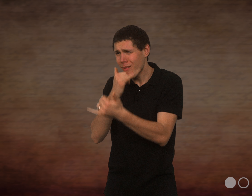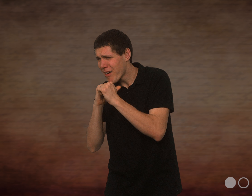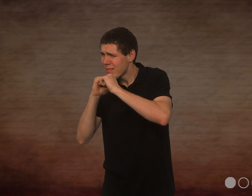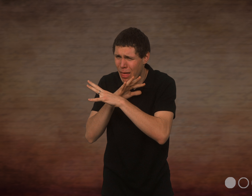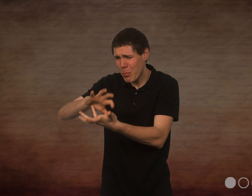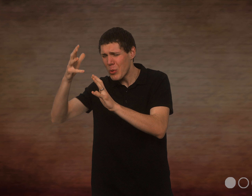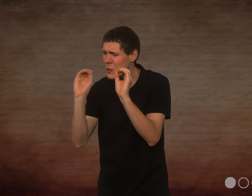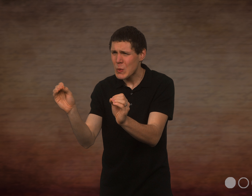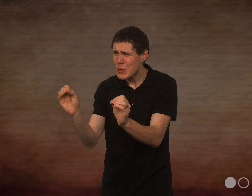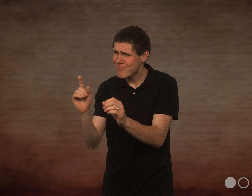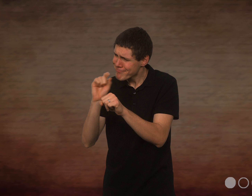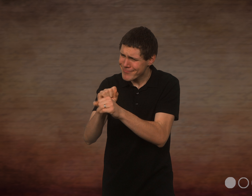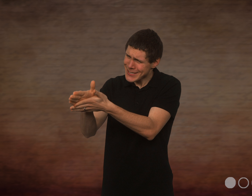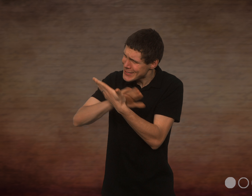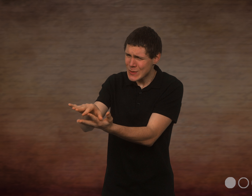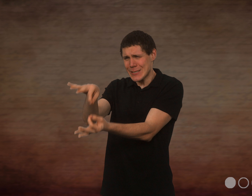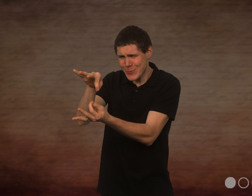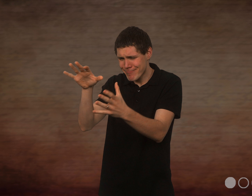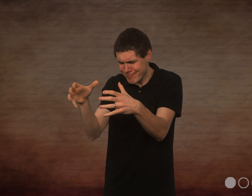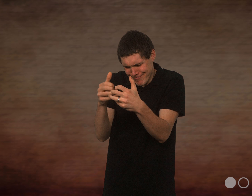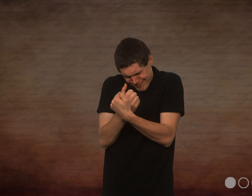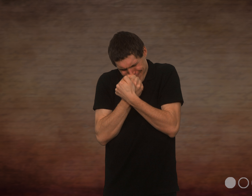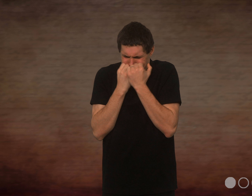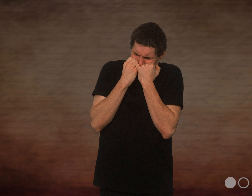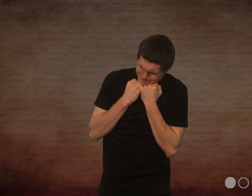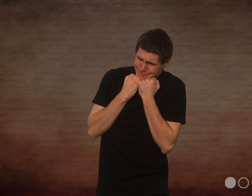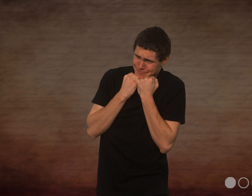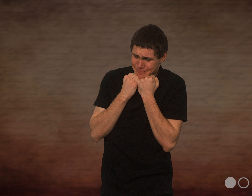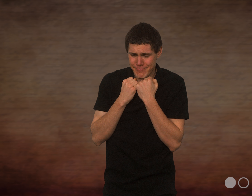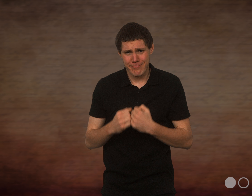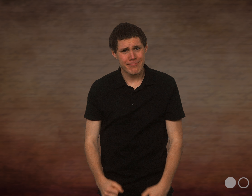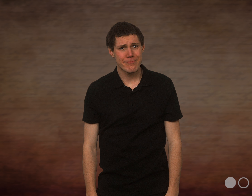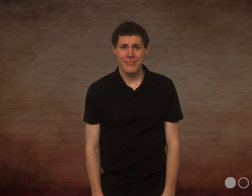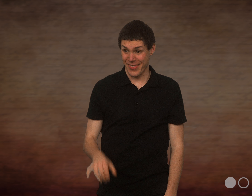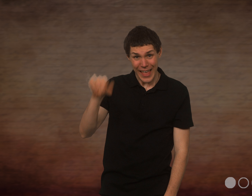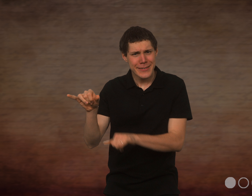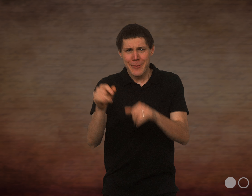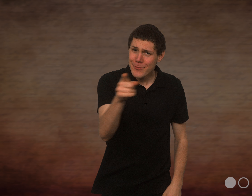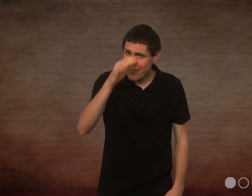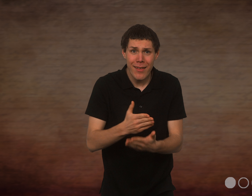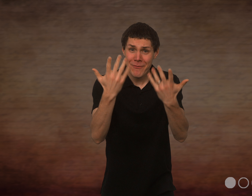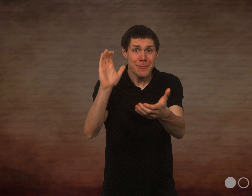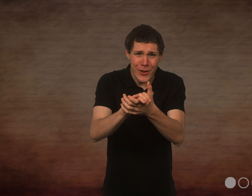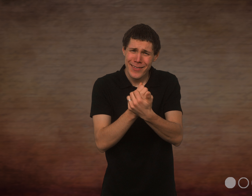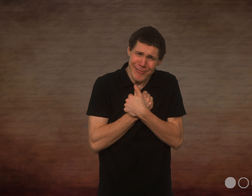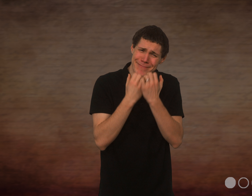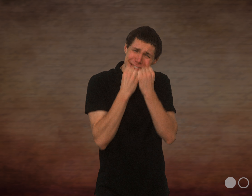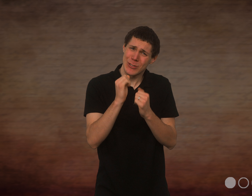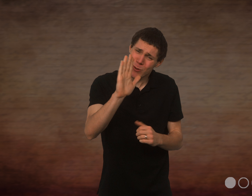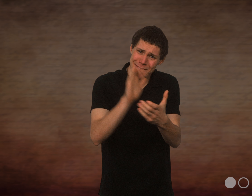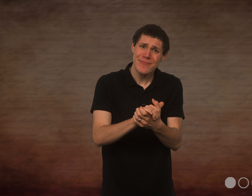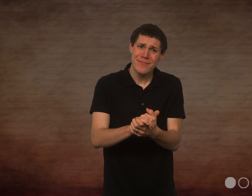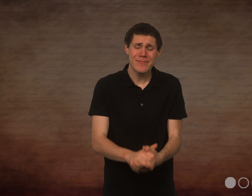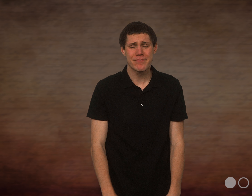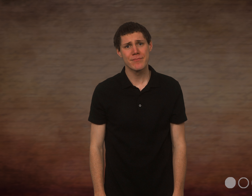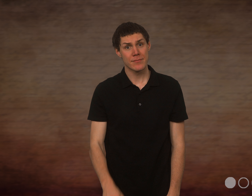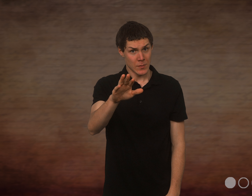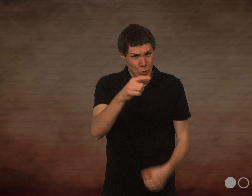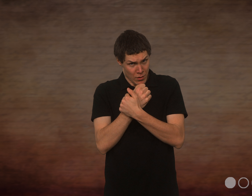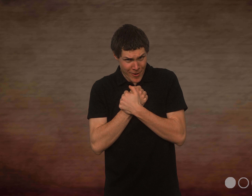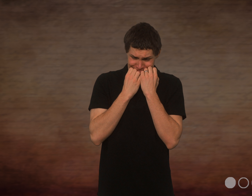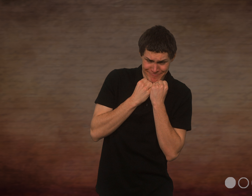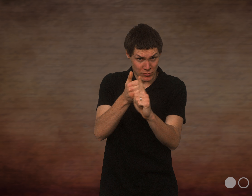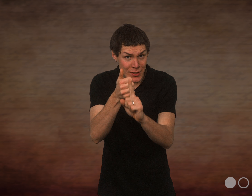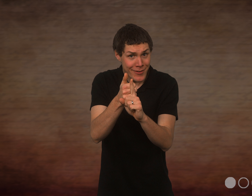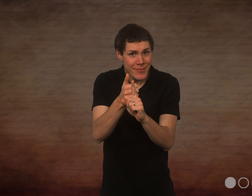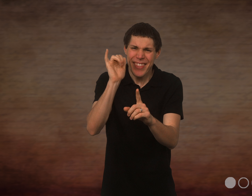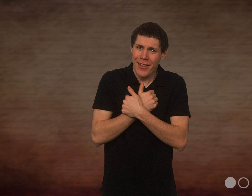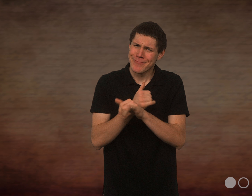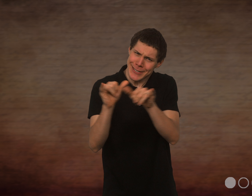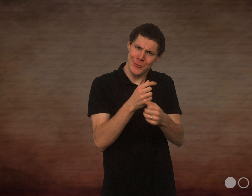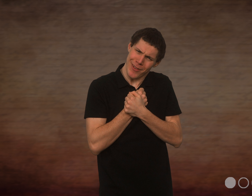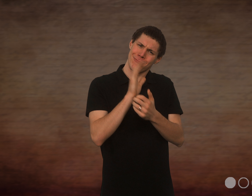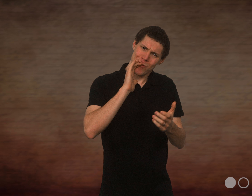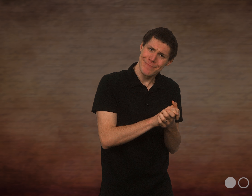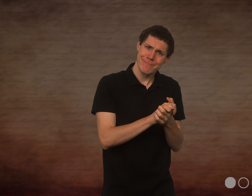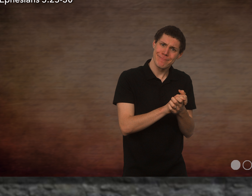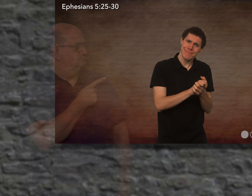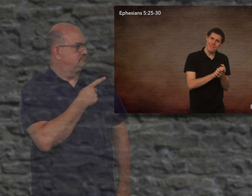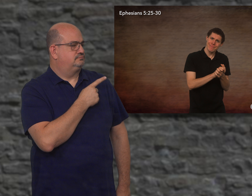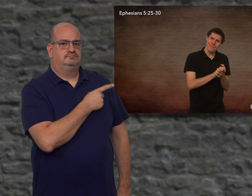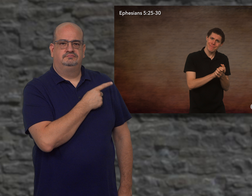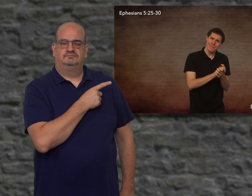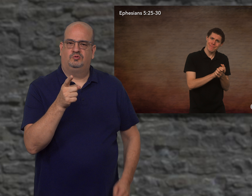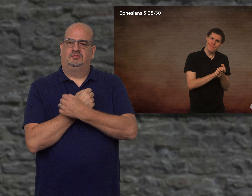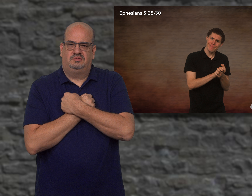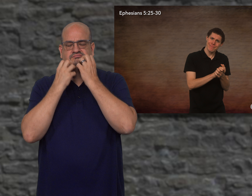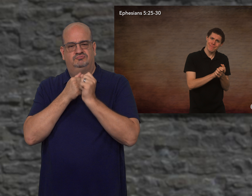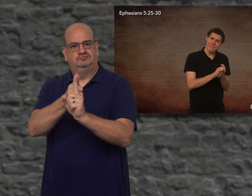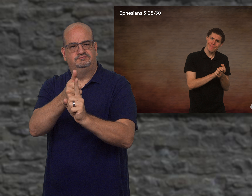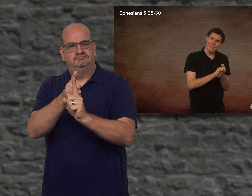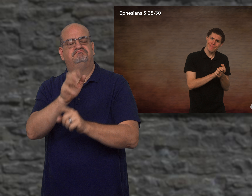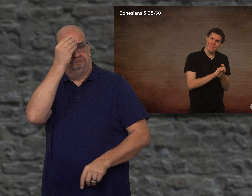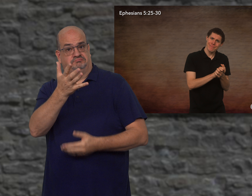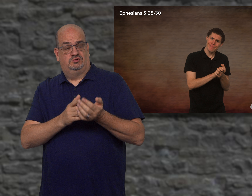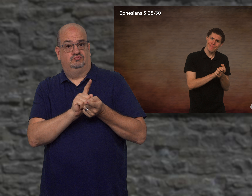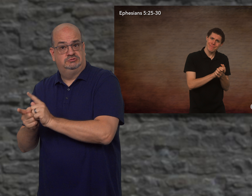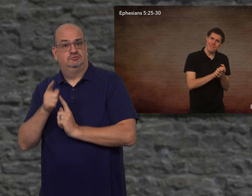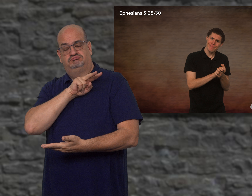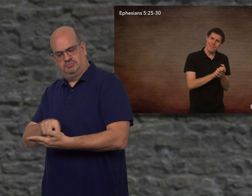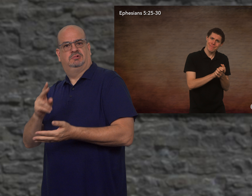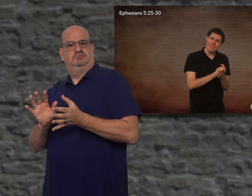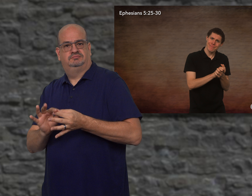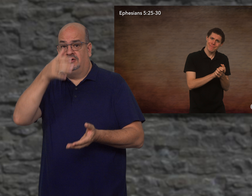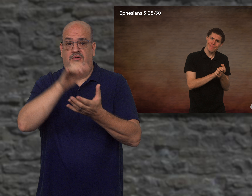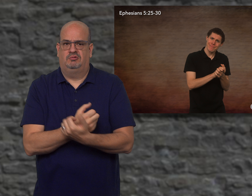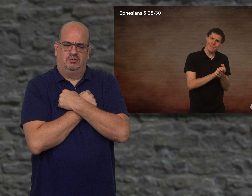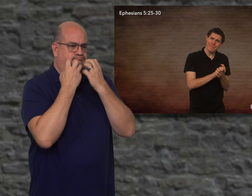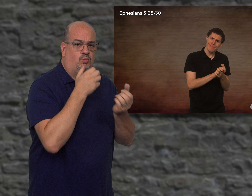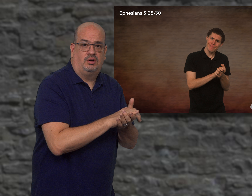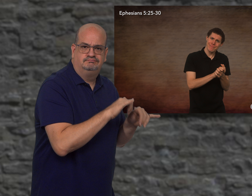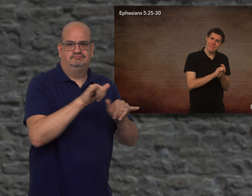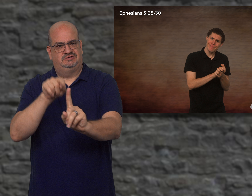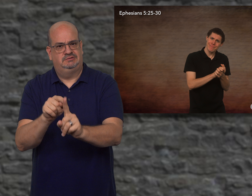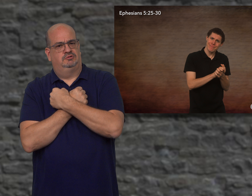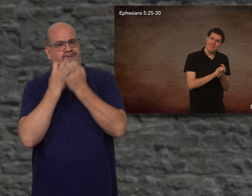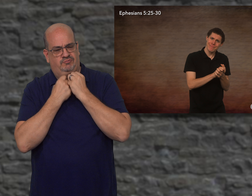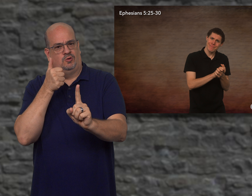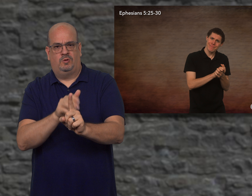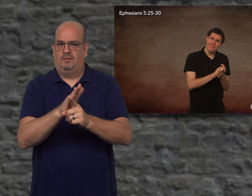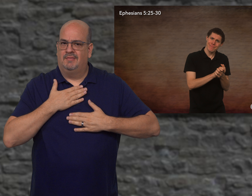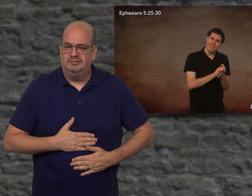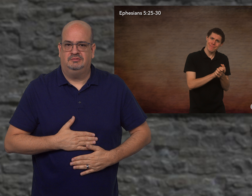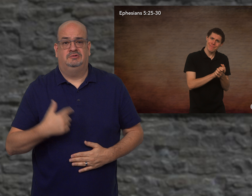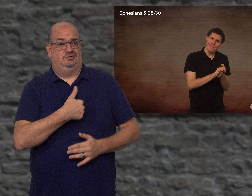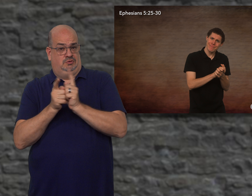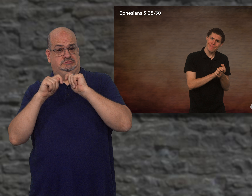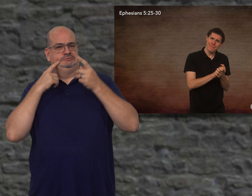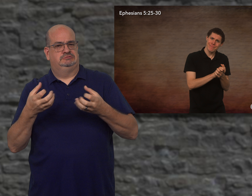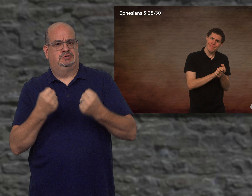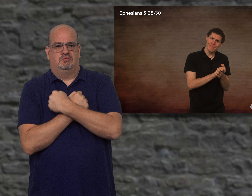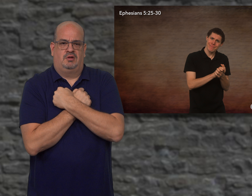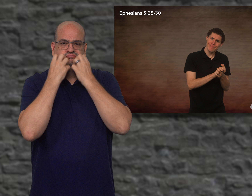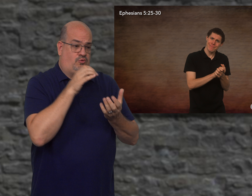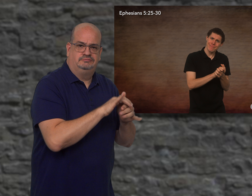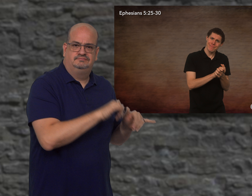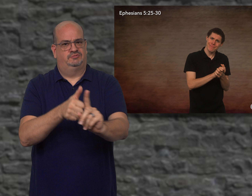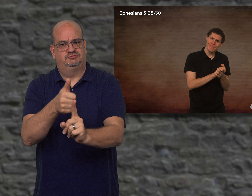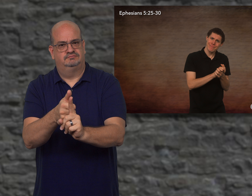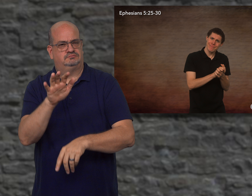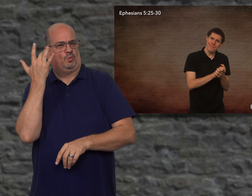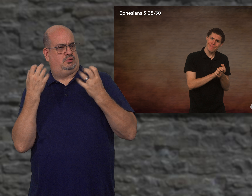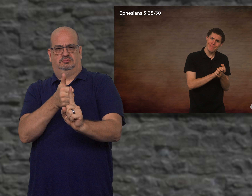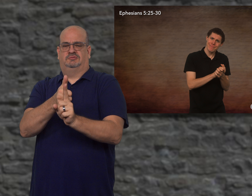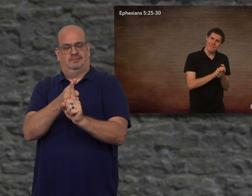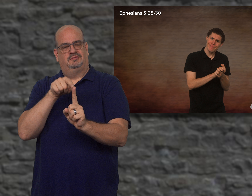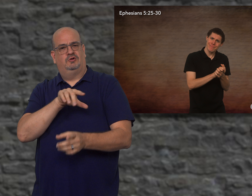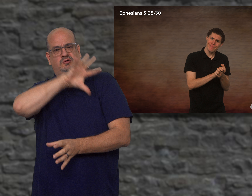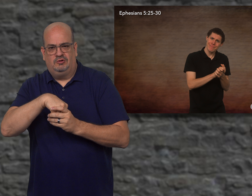In the same way, husbands ought to love their wives as their own bodies. He who loves his wife loves himself.